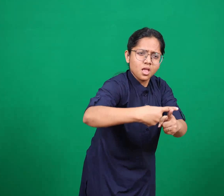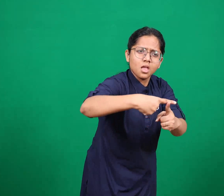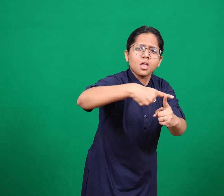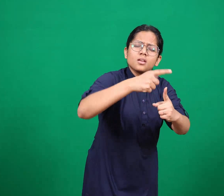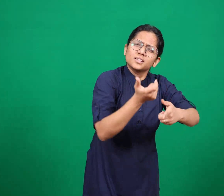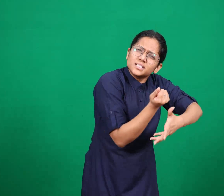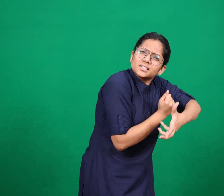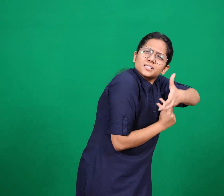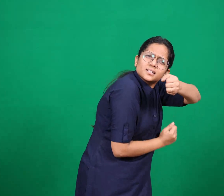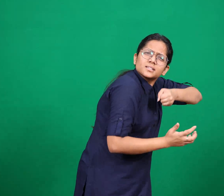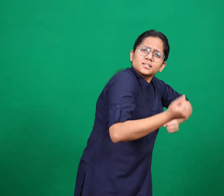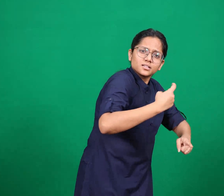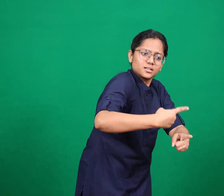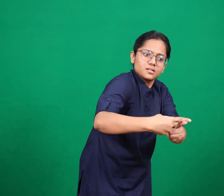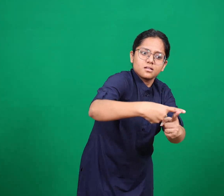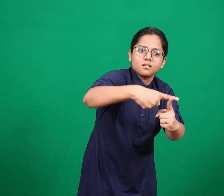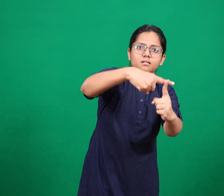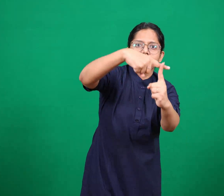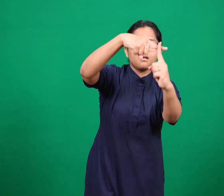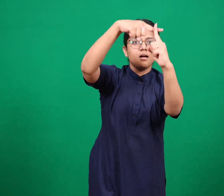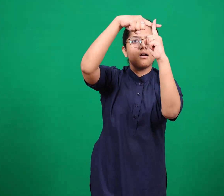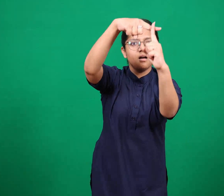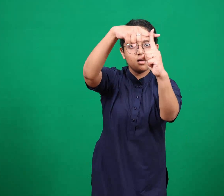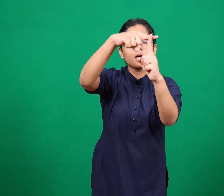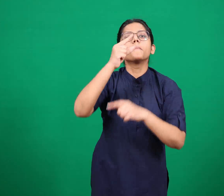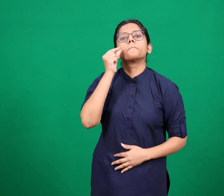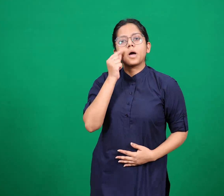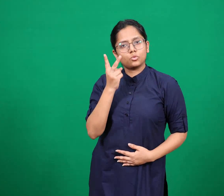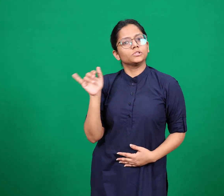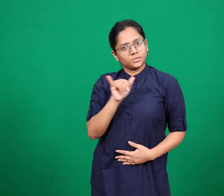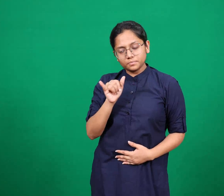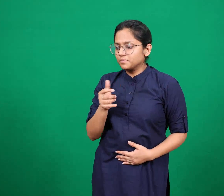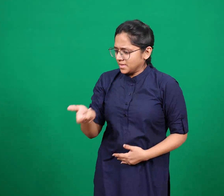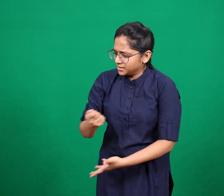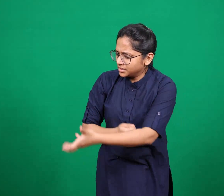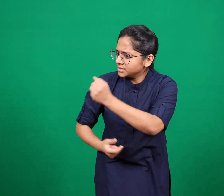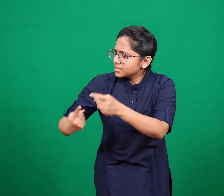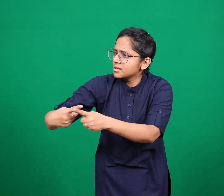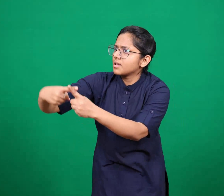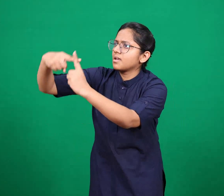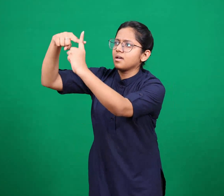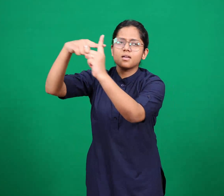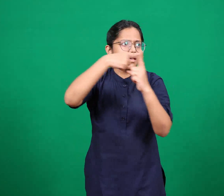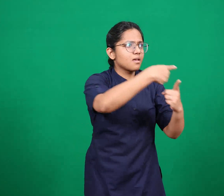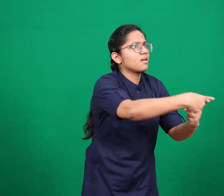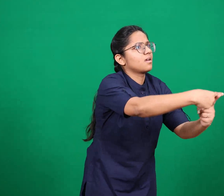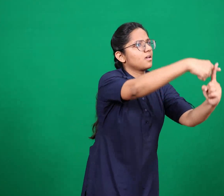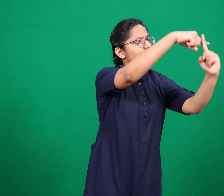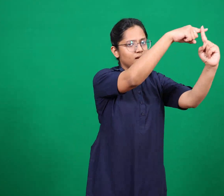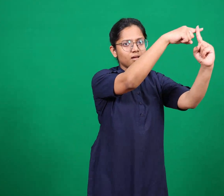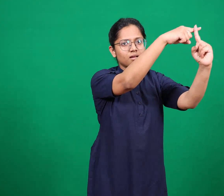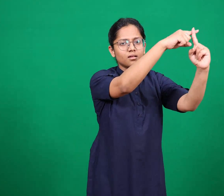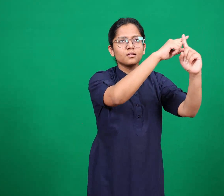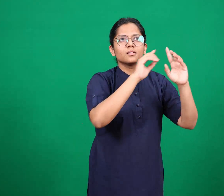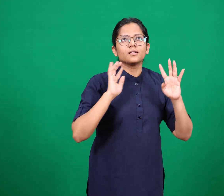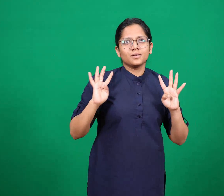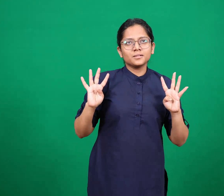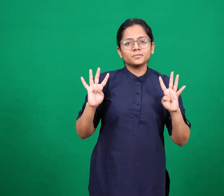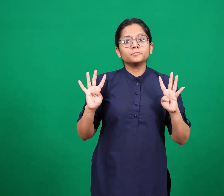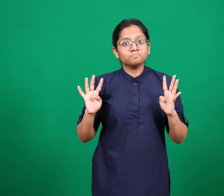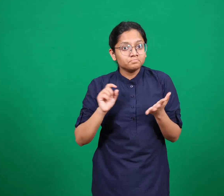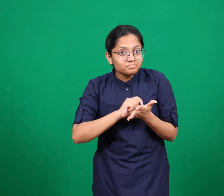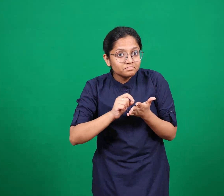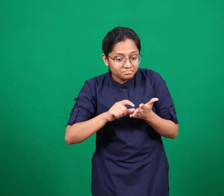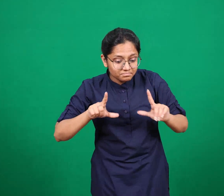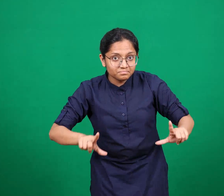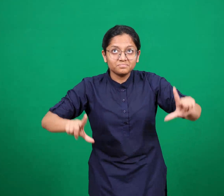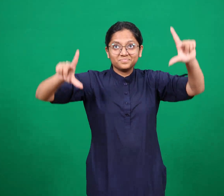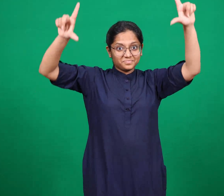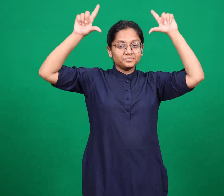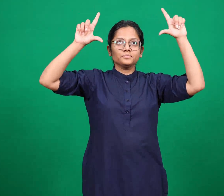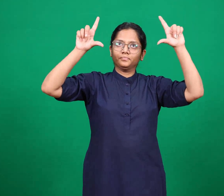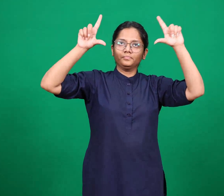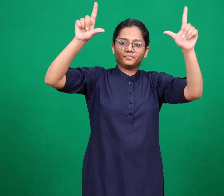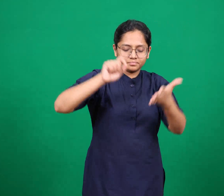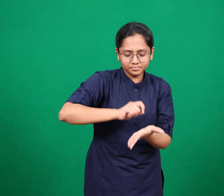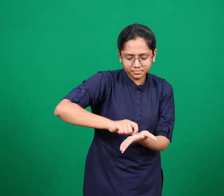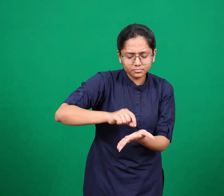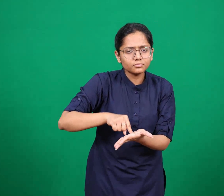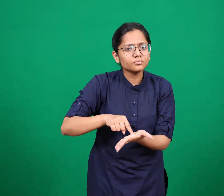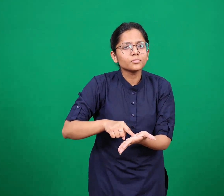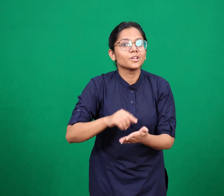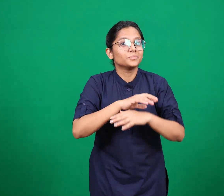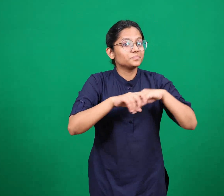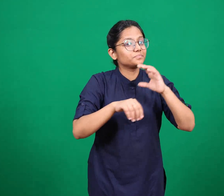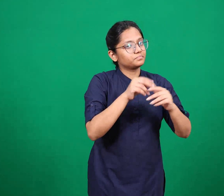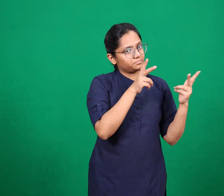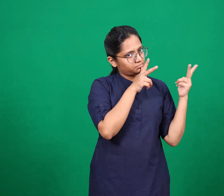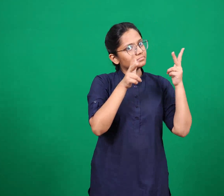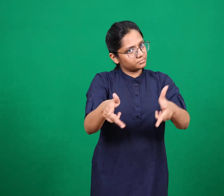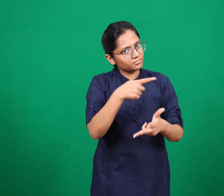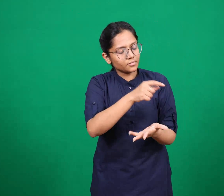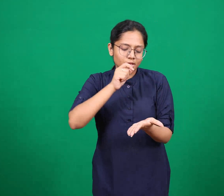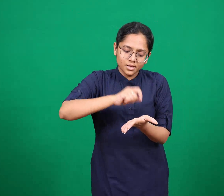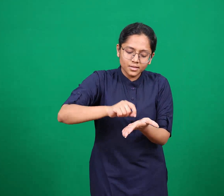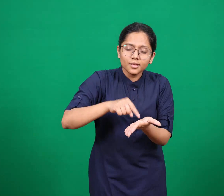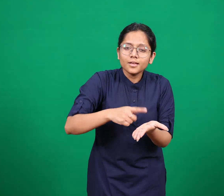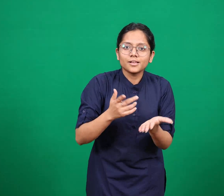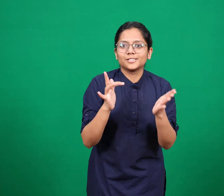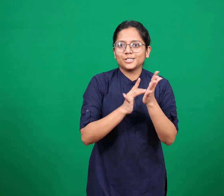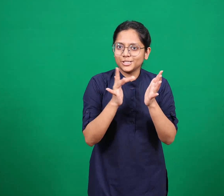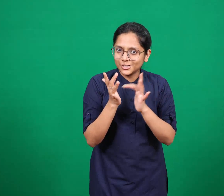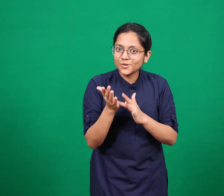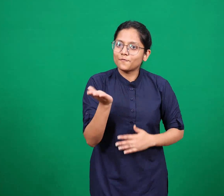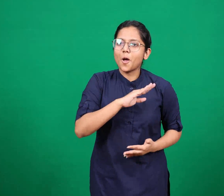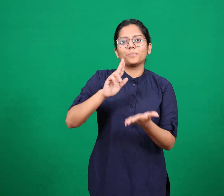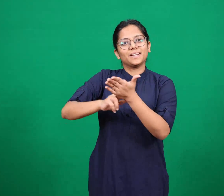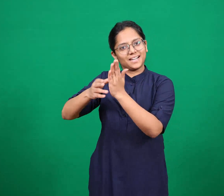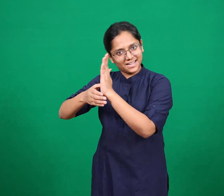It read: JESUS OF NAZARETH, THE KING OF THE JEWS.